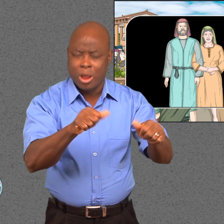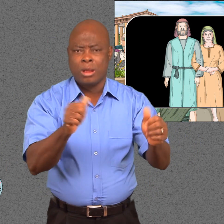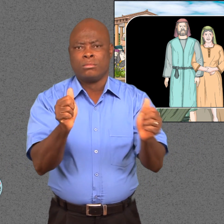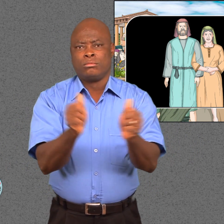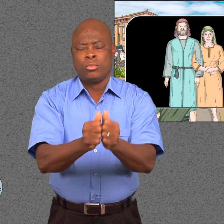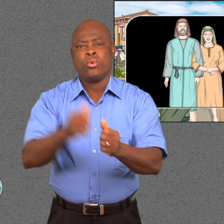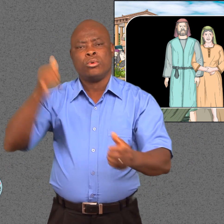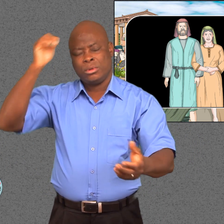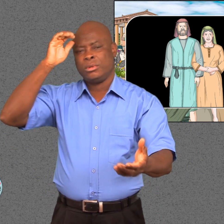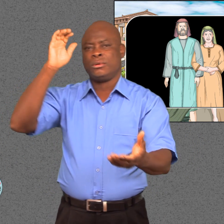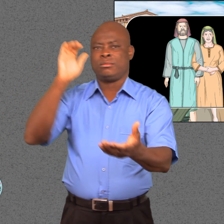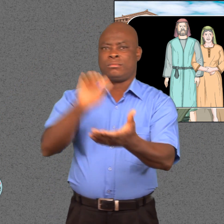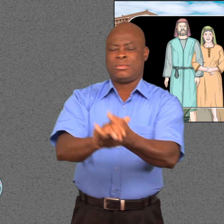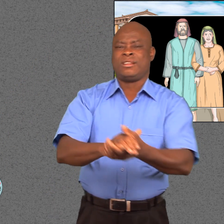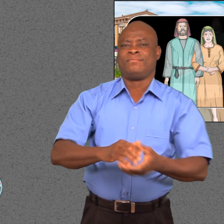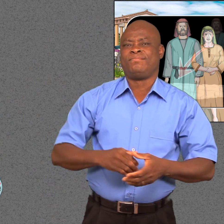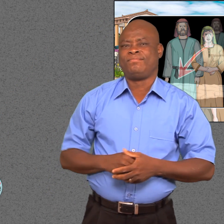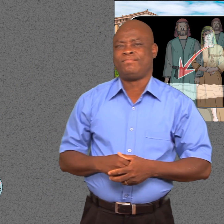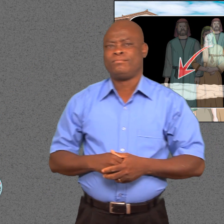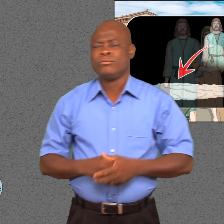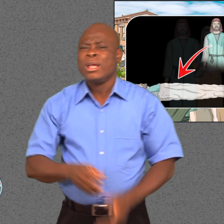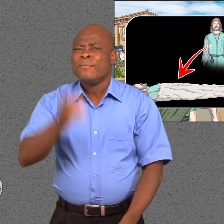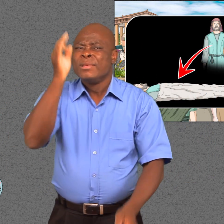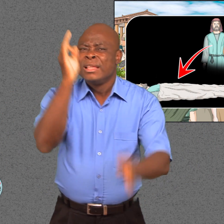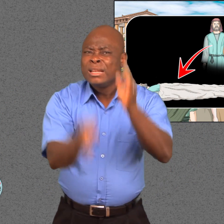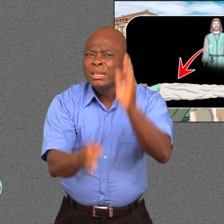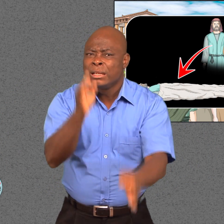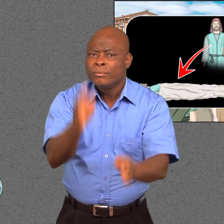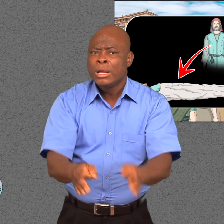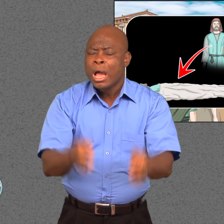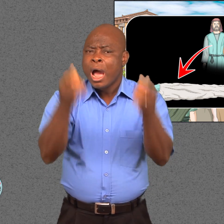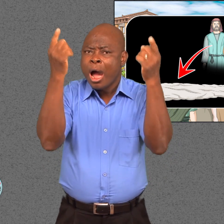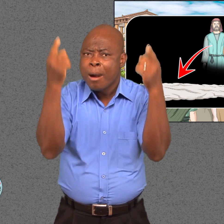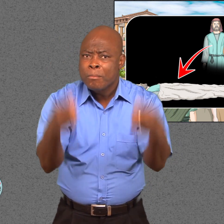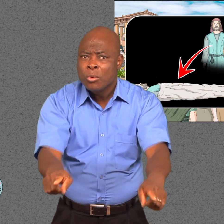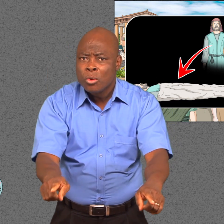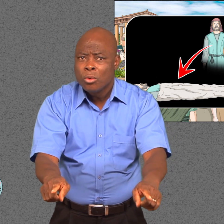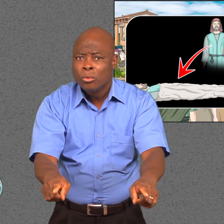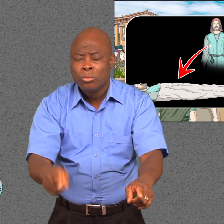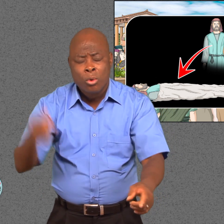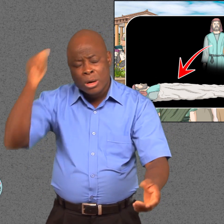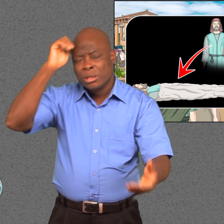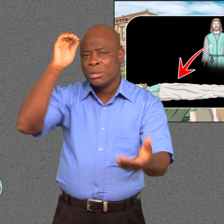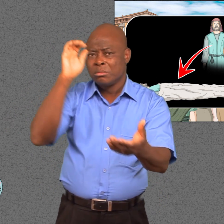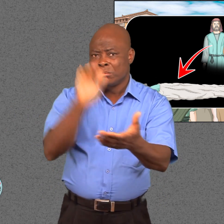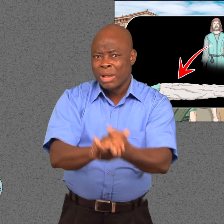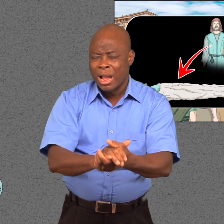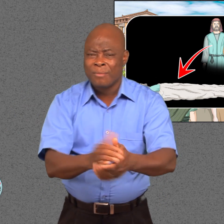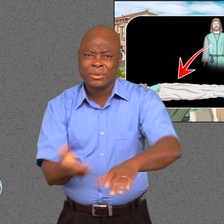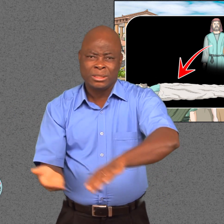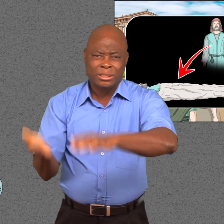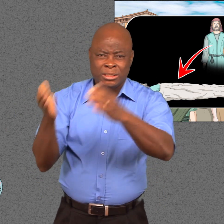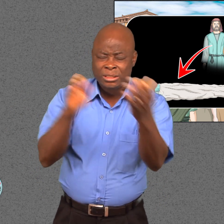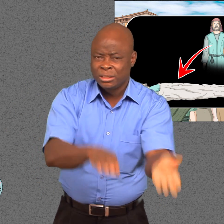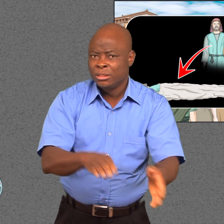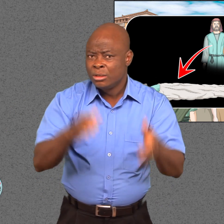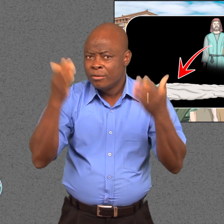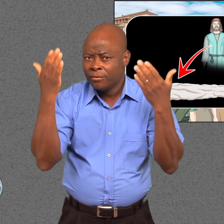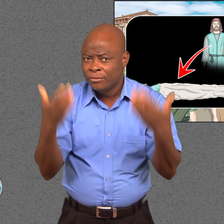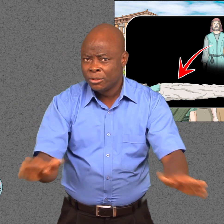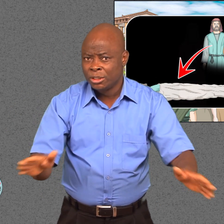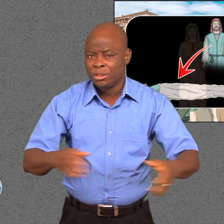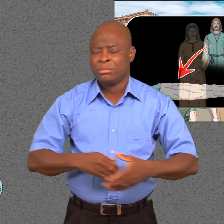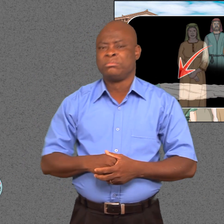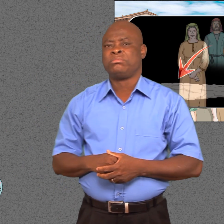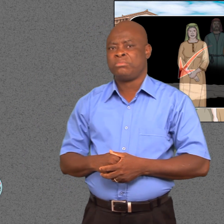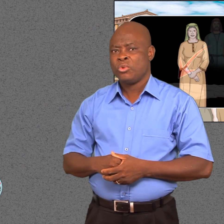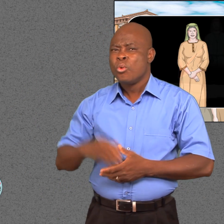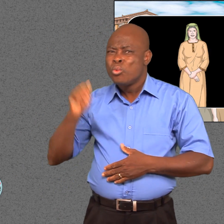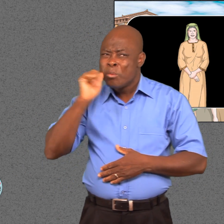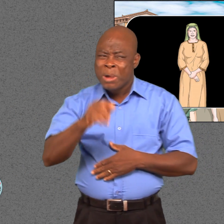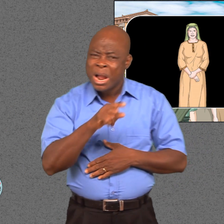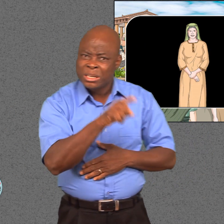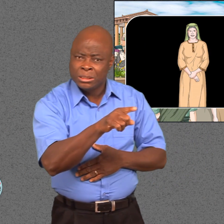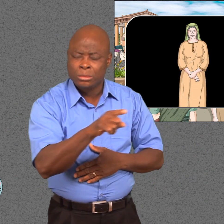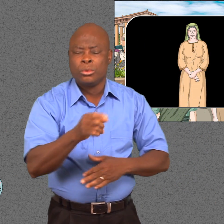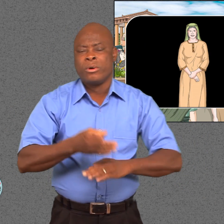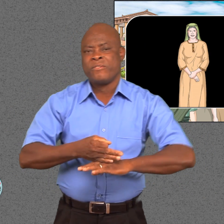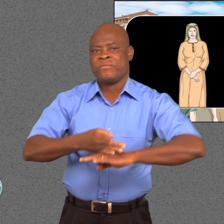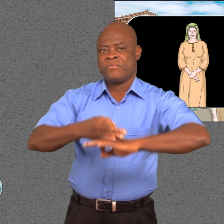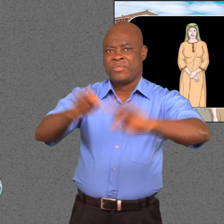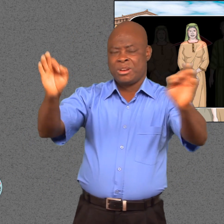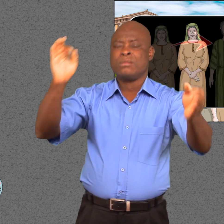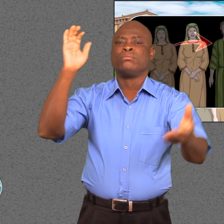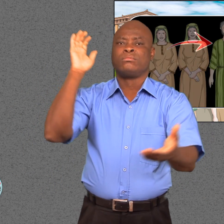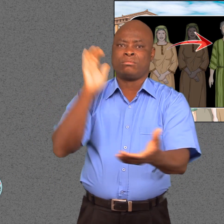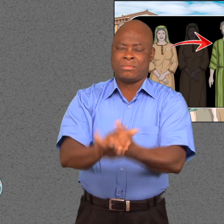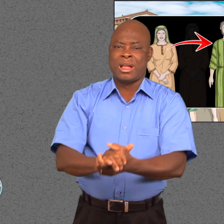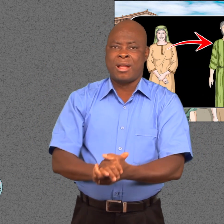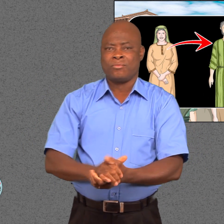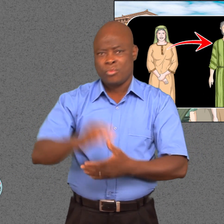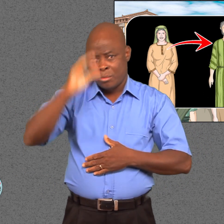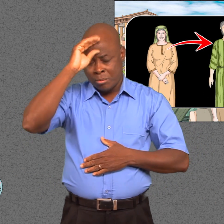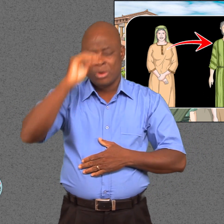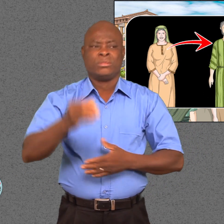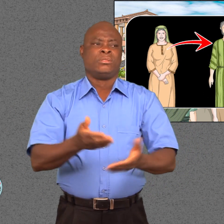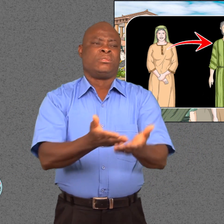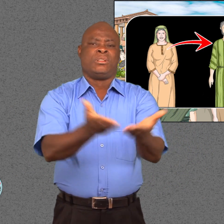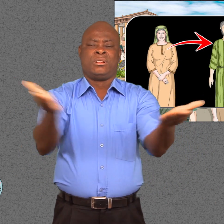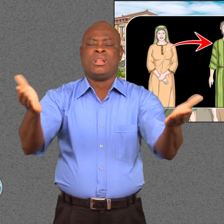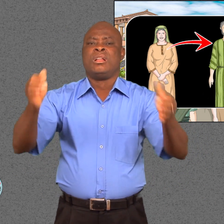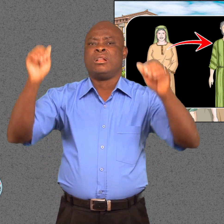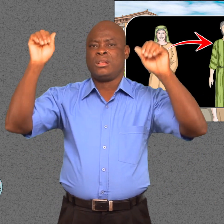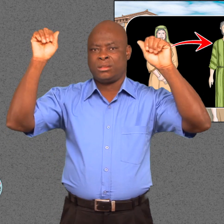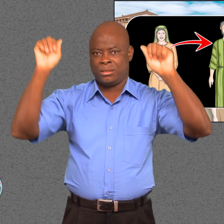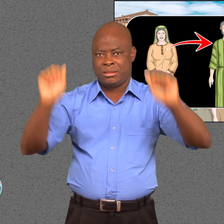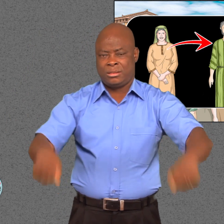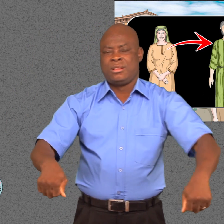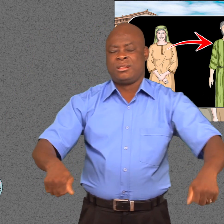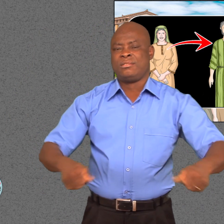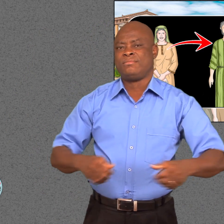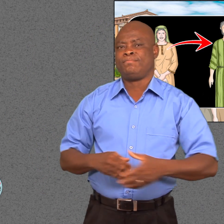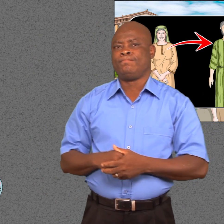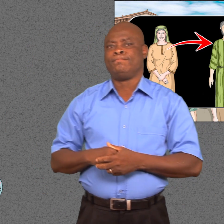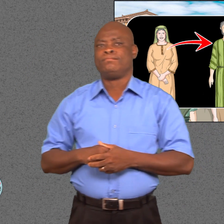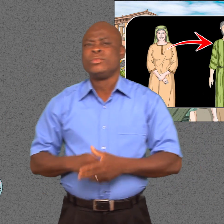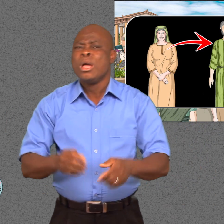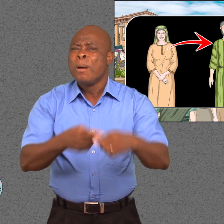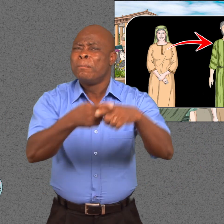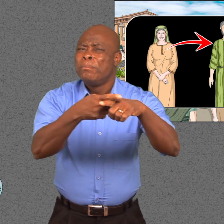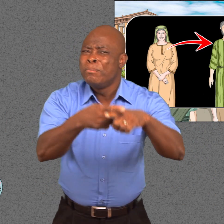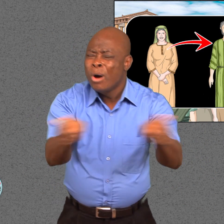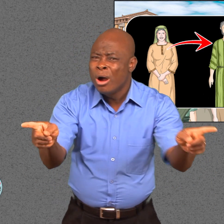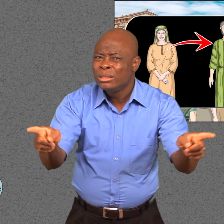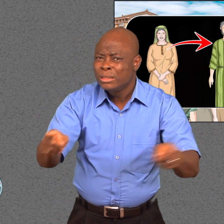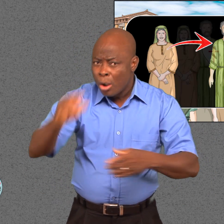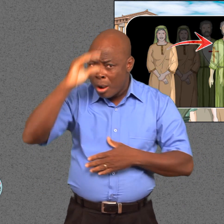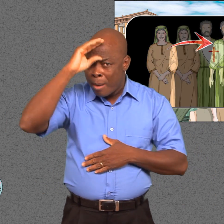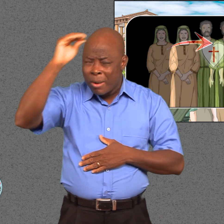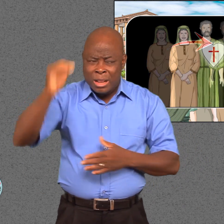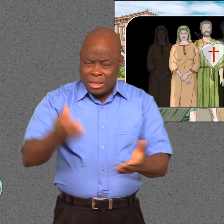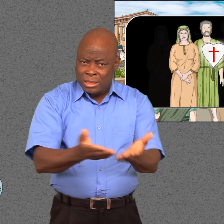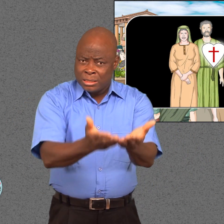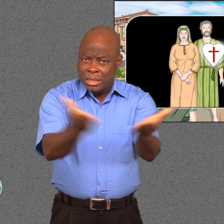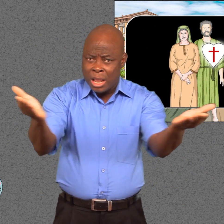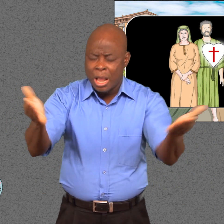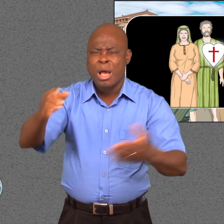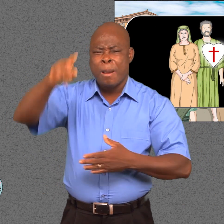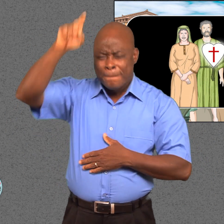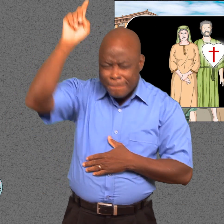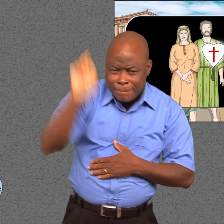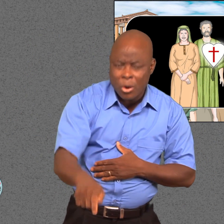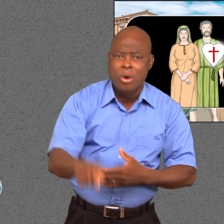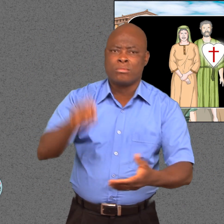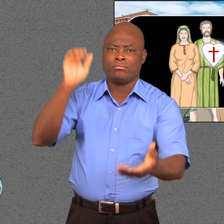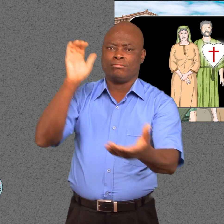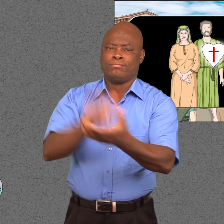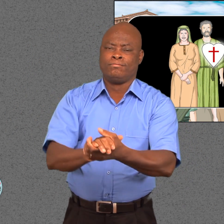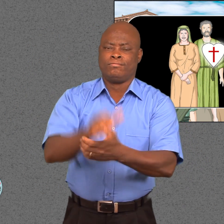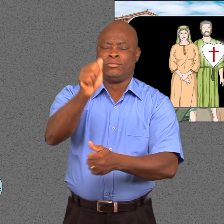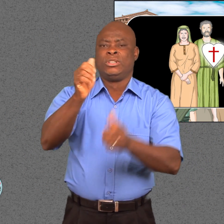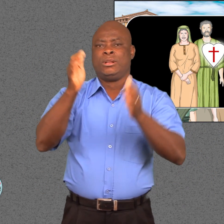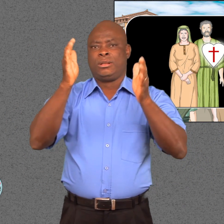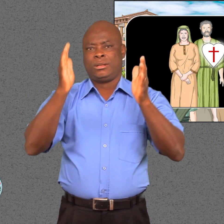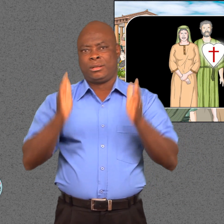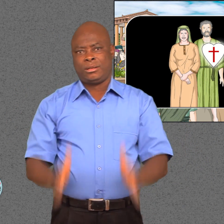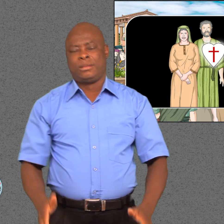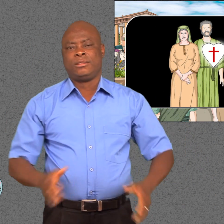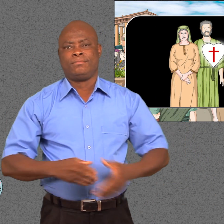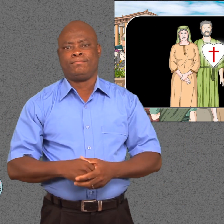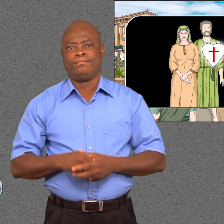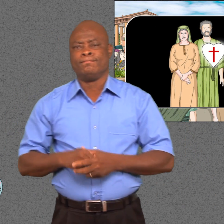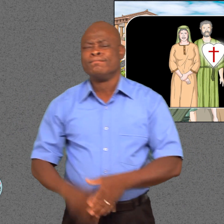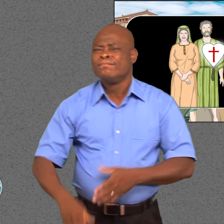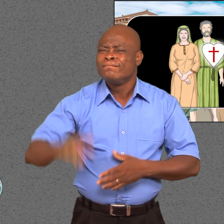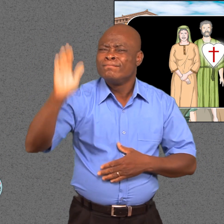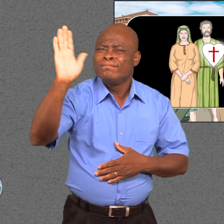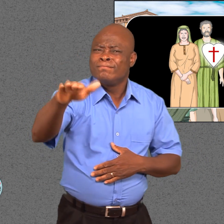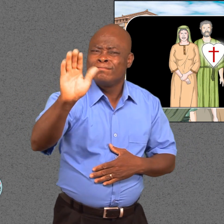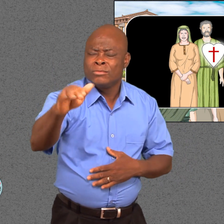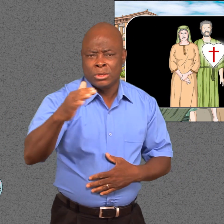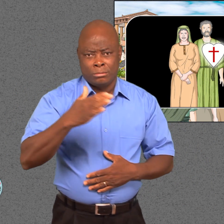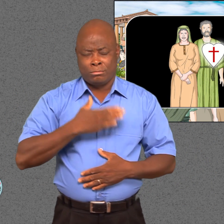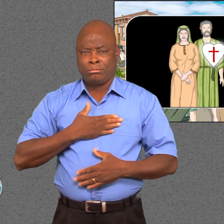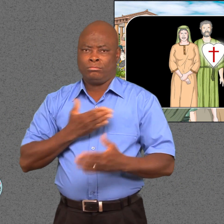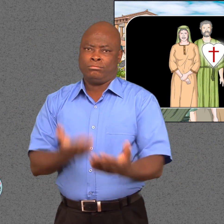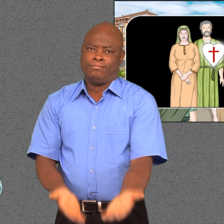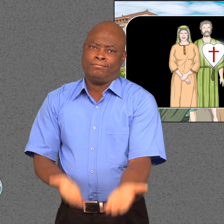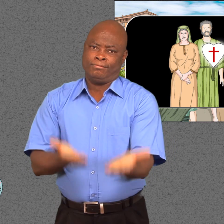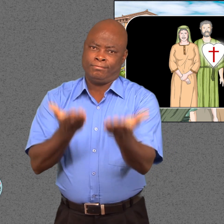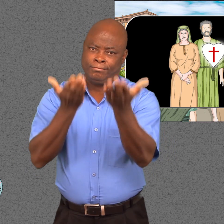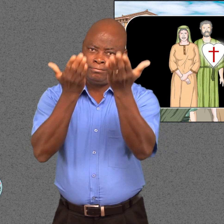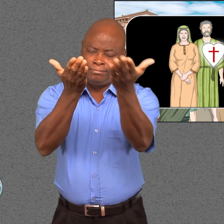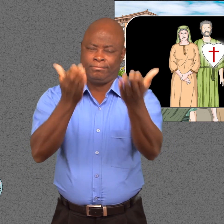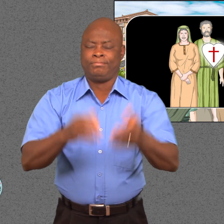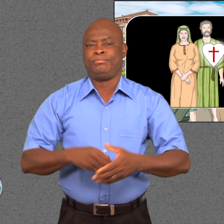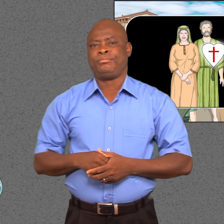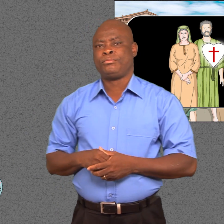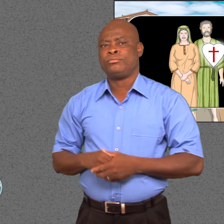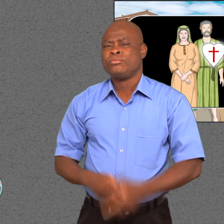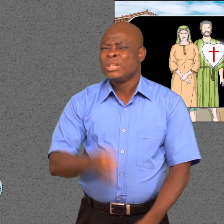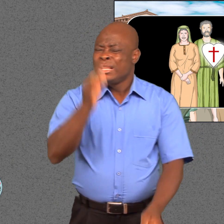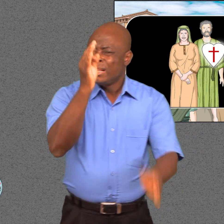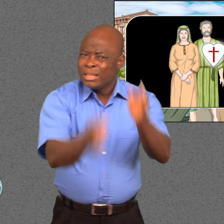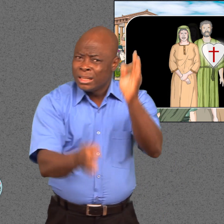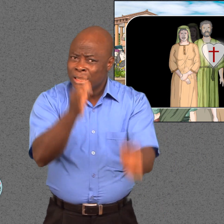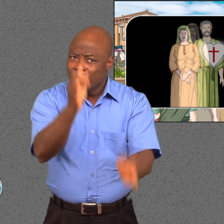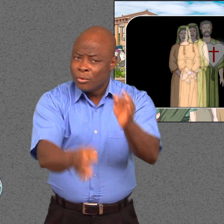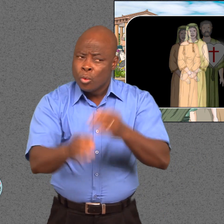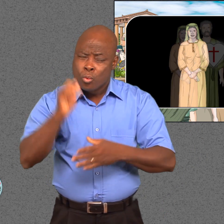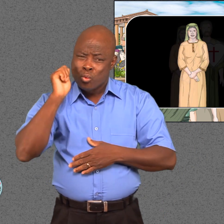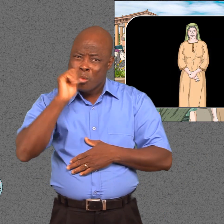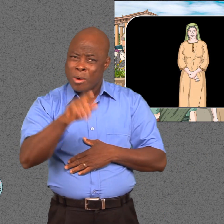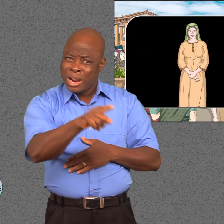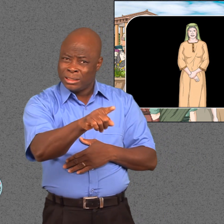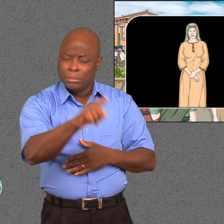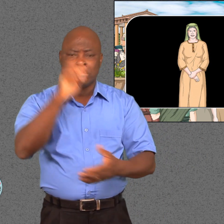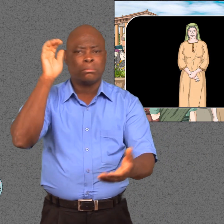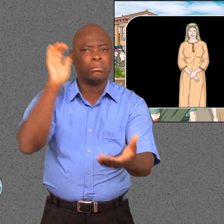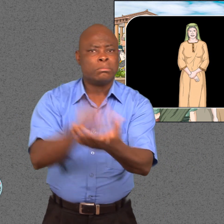But if her husband dies, she is free to marry anyone she wishes, as long as he belongs to the Lord.